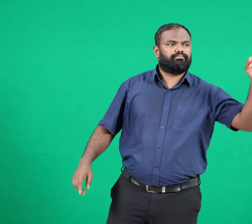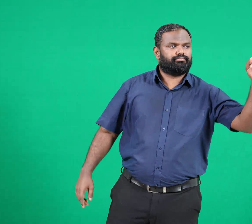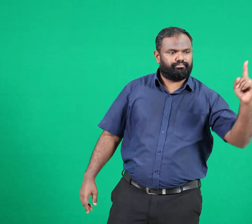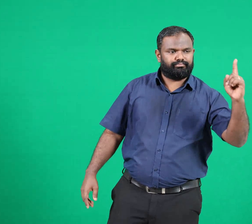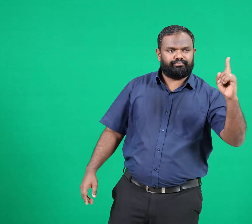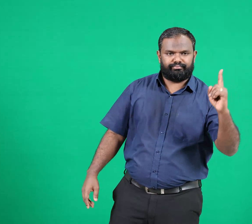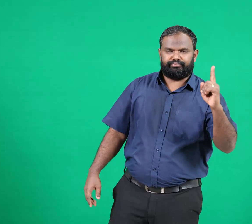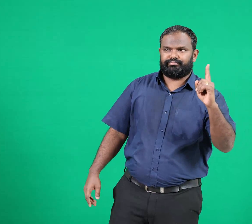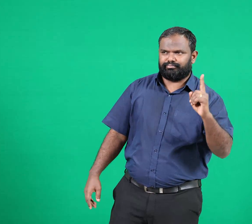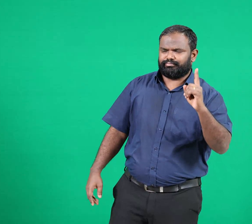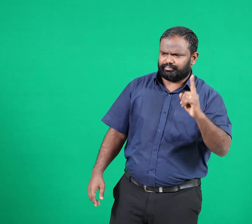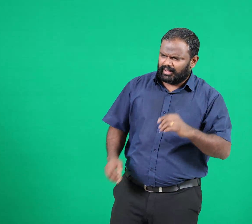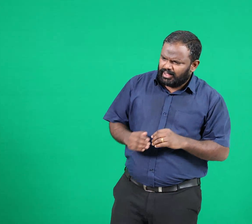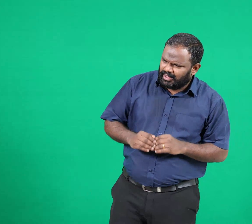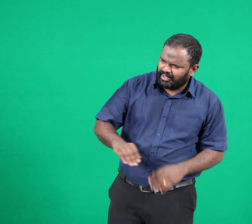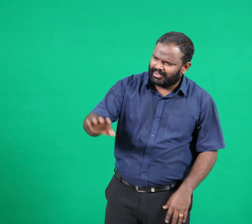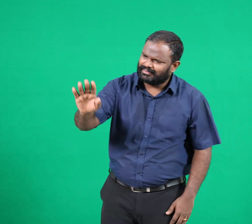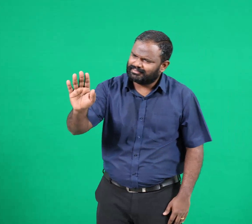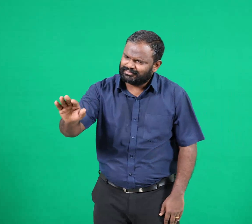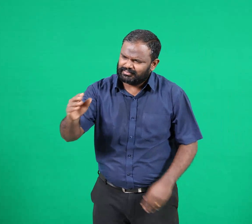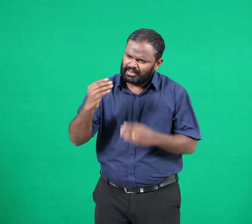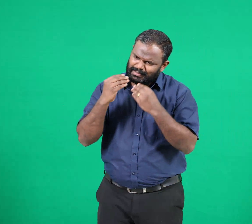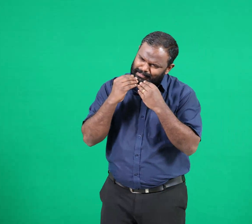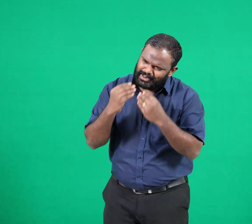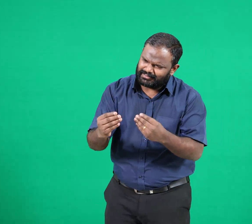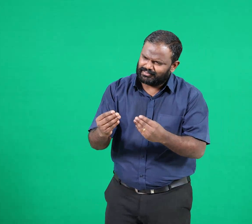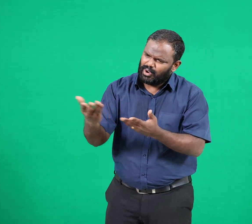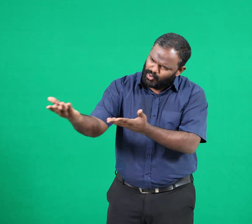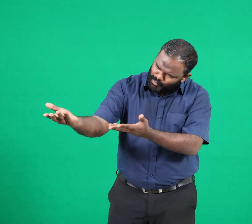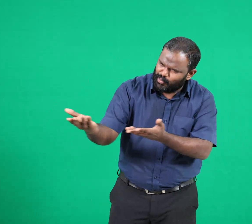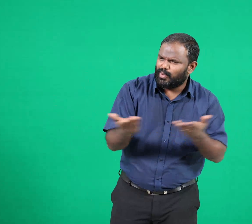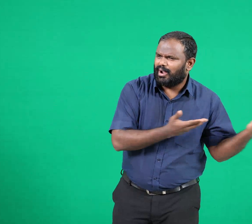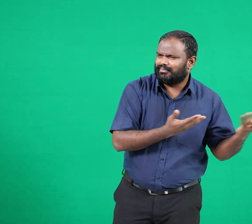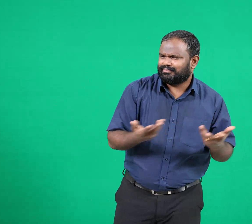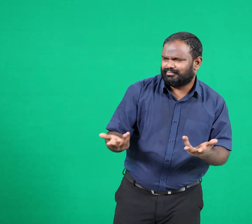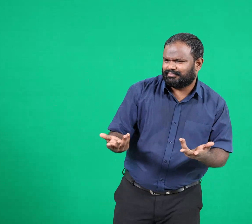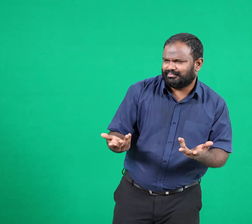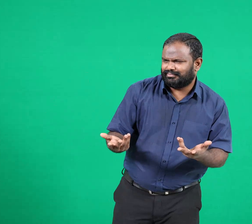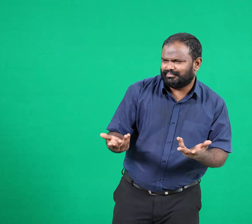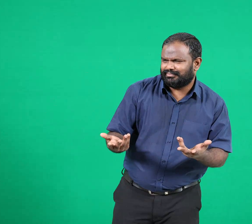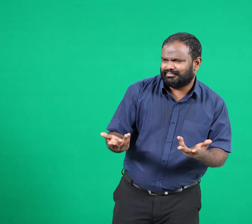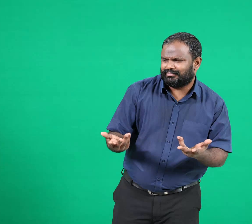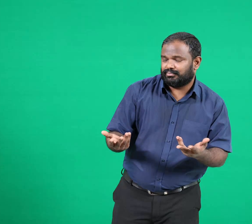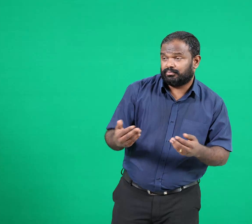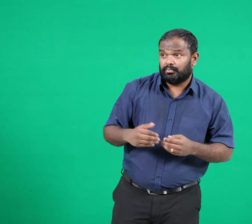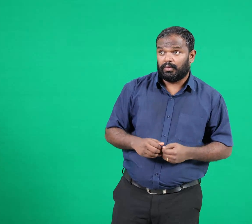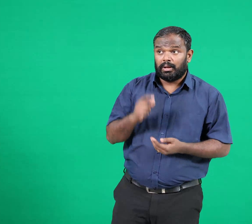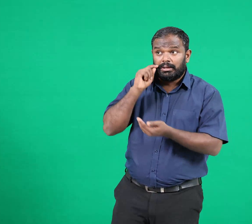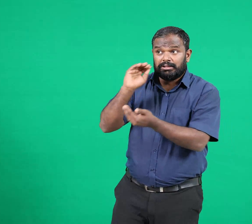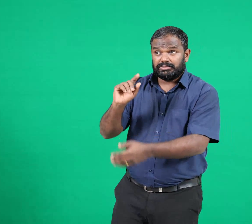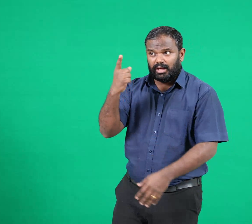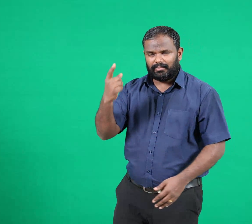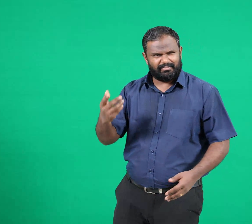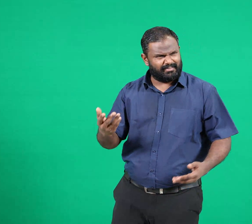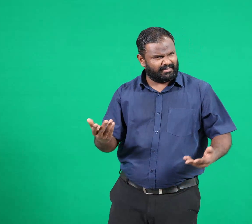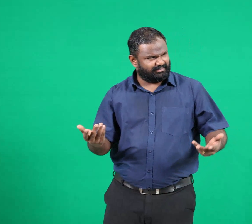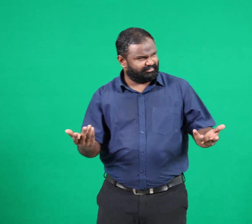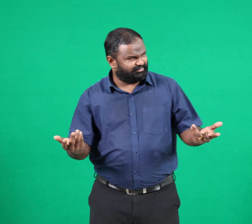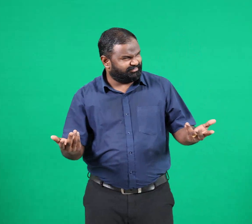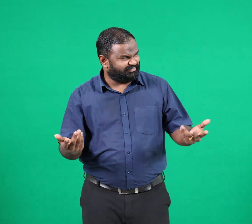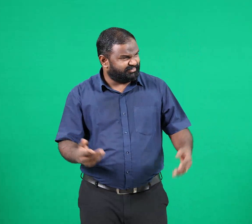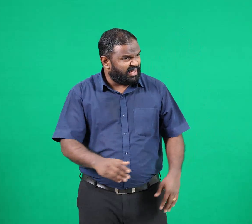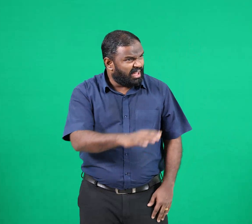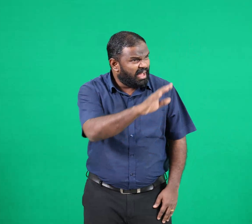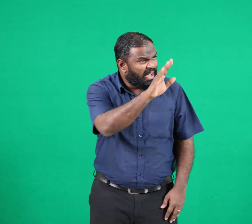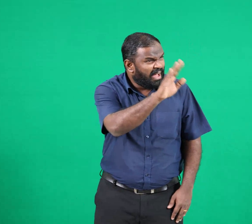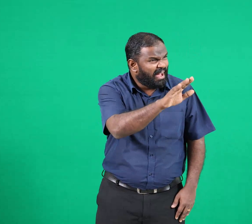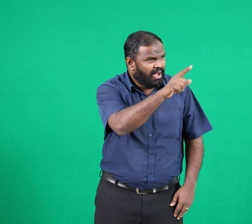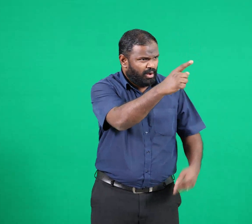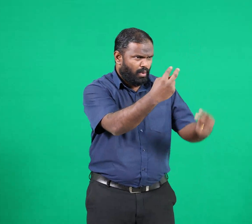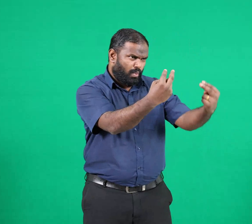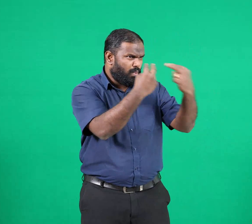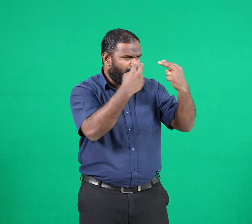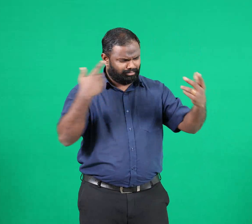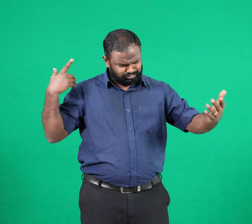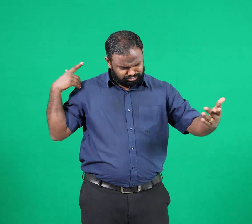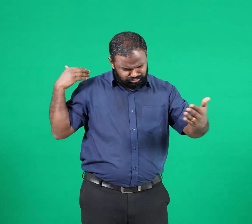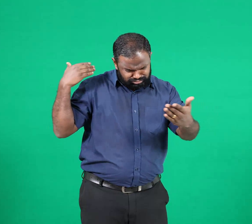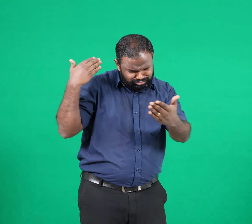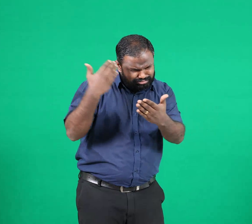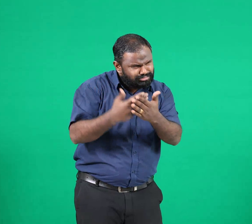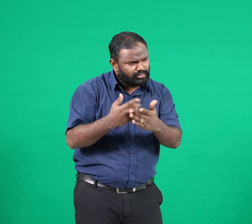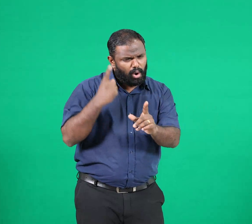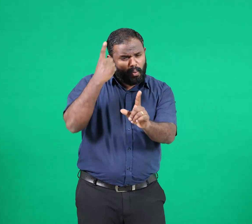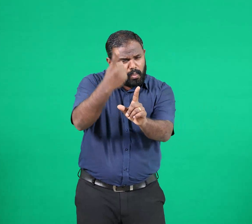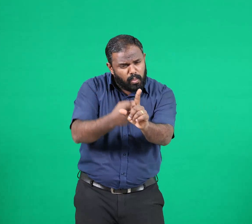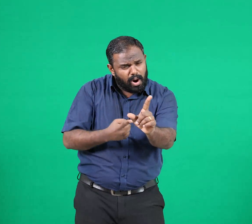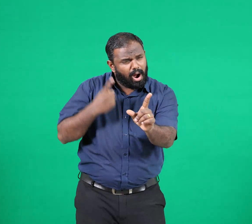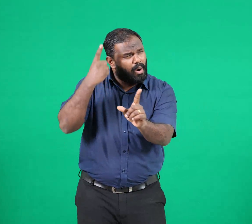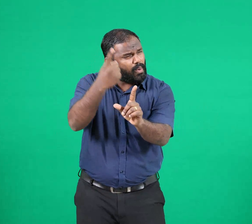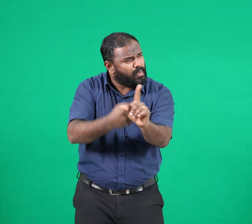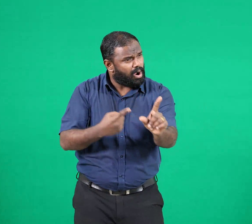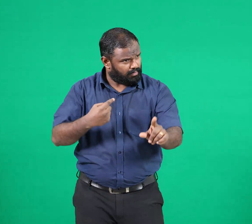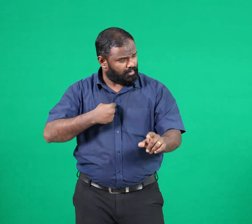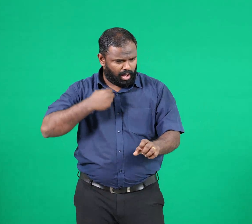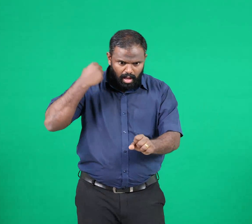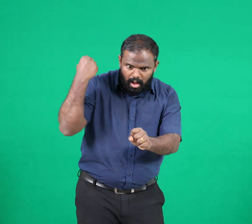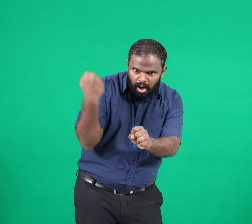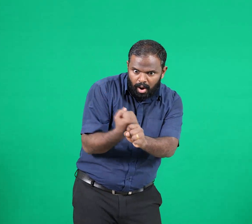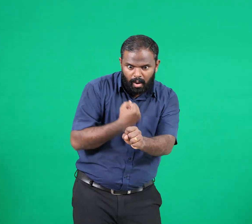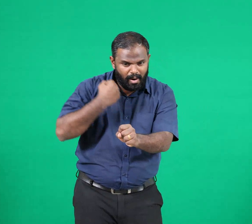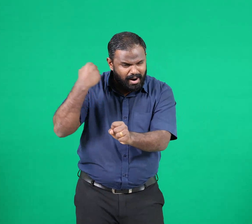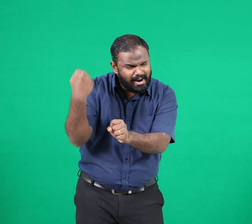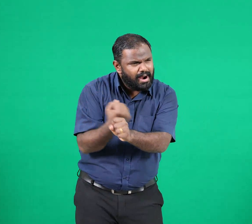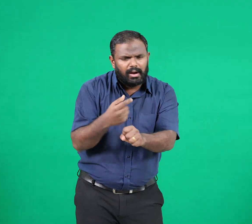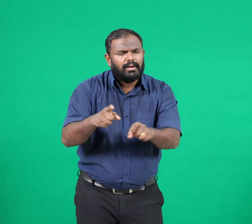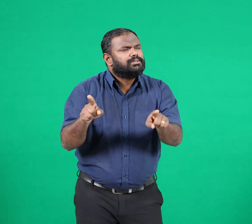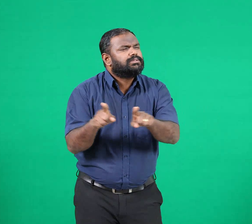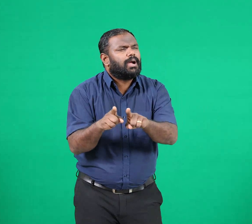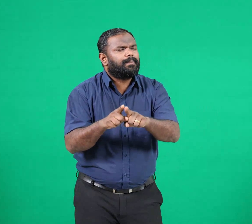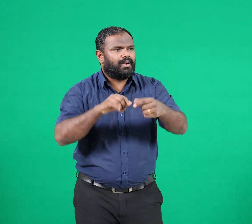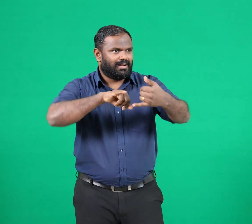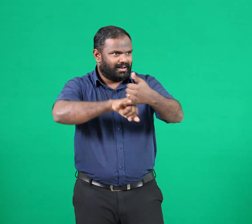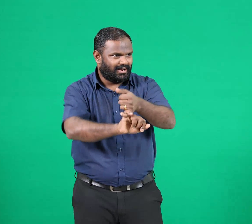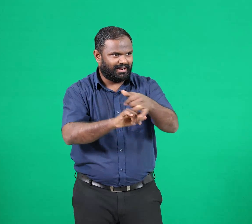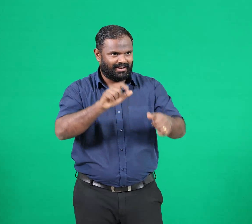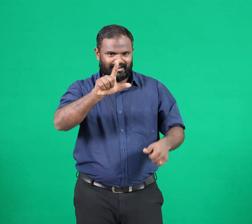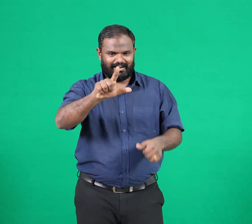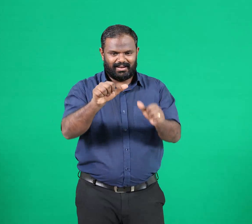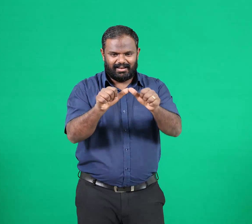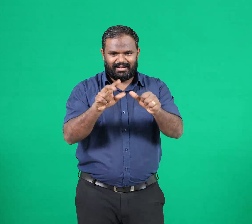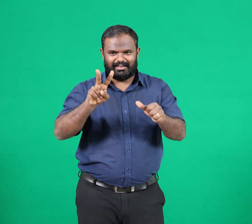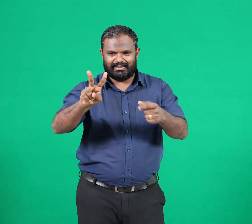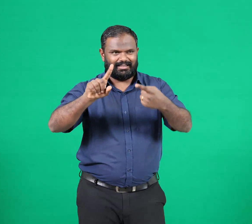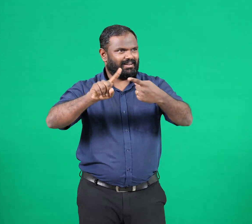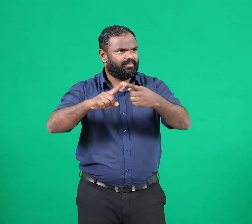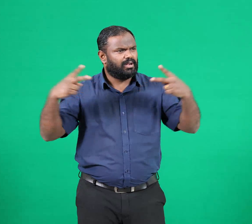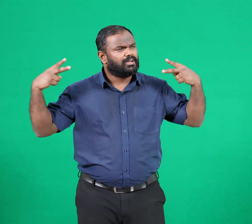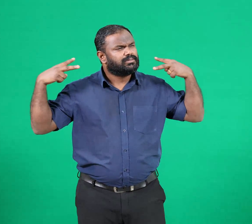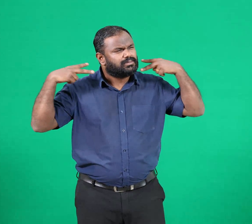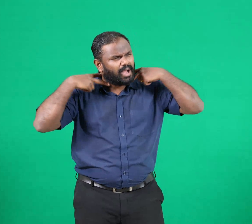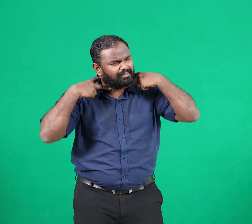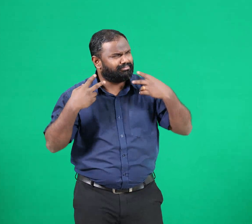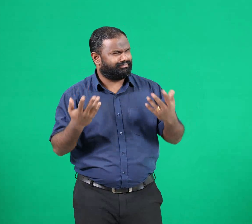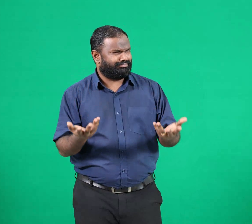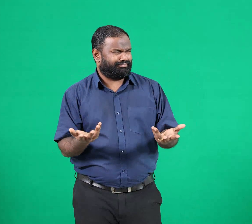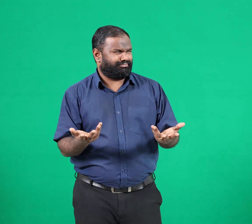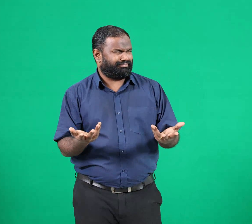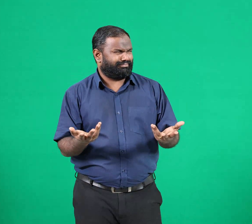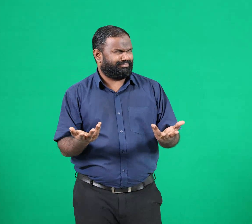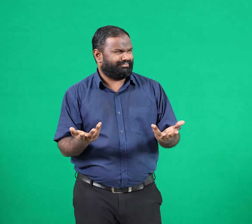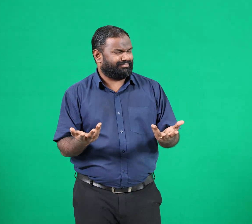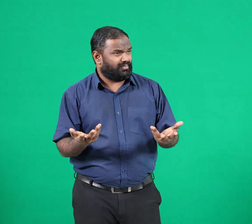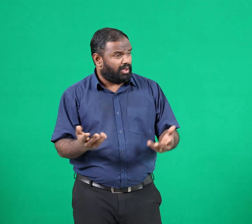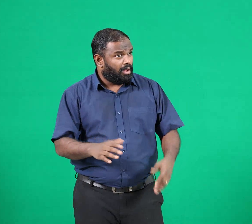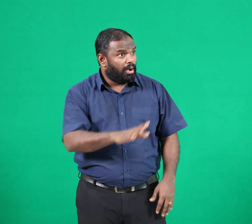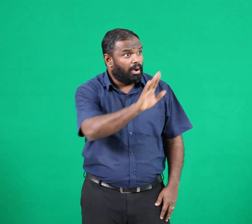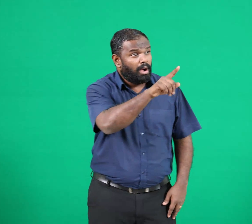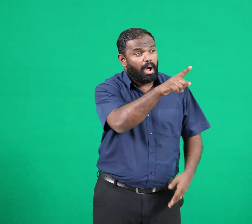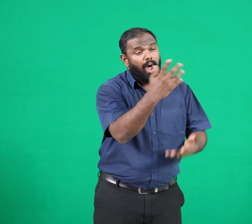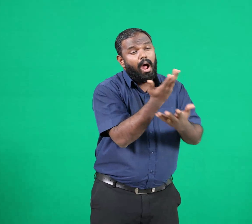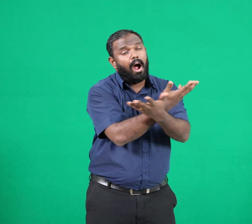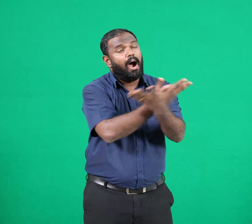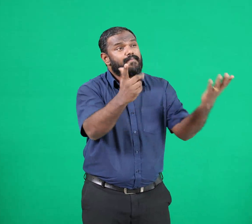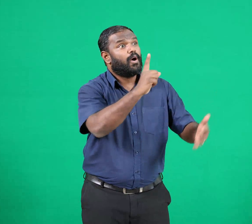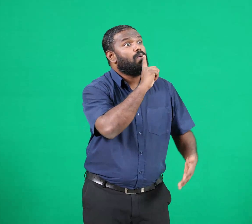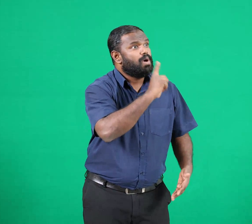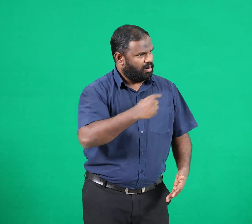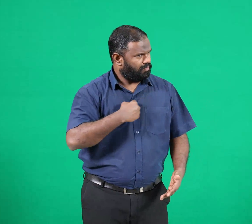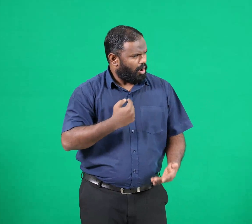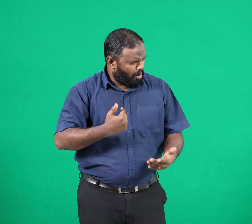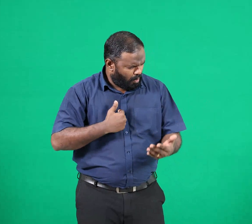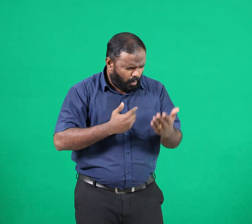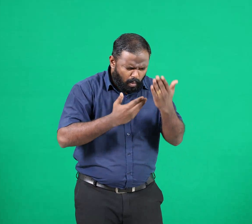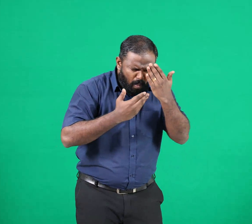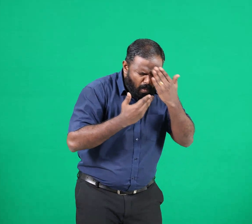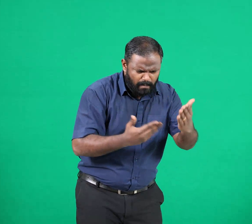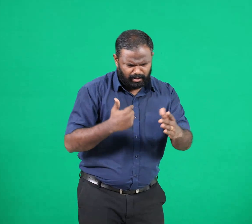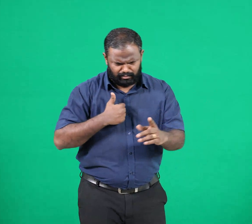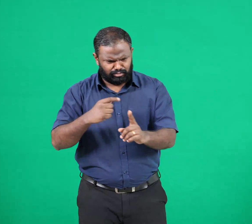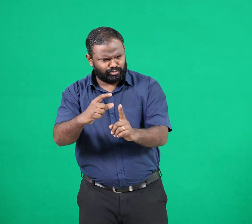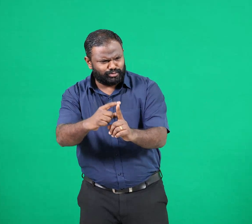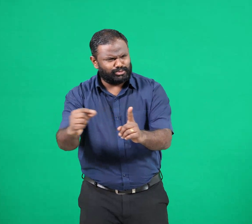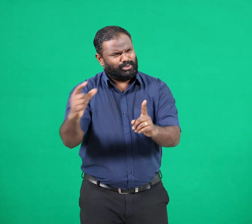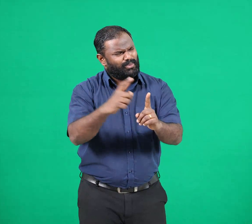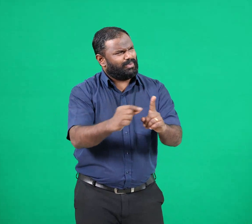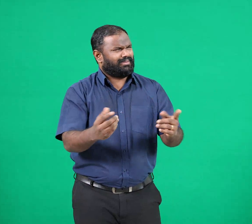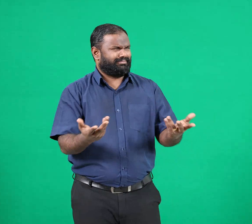But he answered his father, ' Look, all these years I have served you and never disobeyed a commandment of yours.